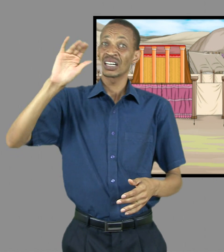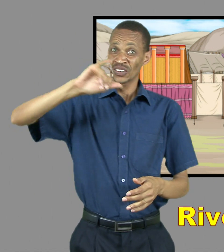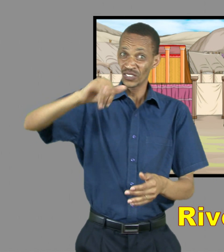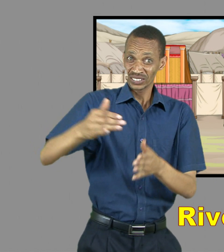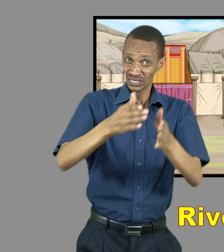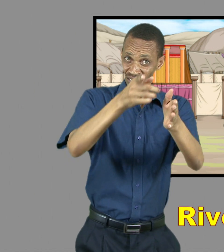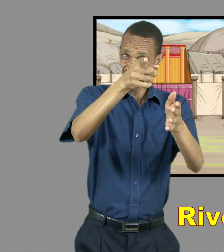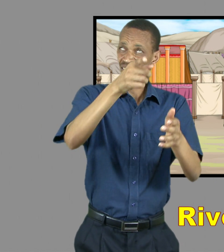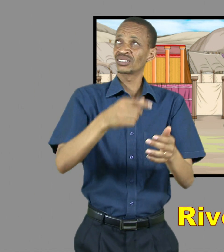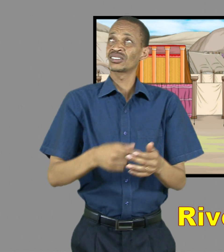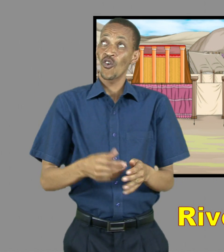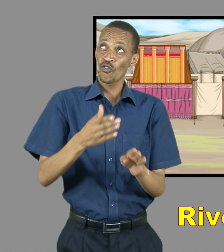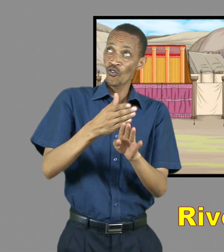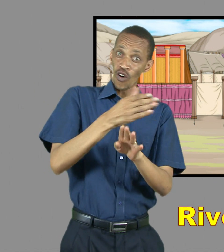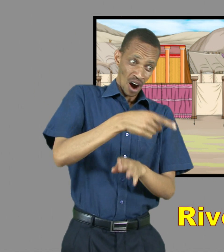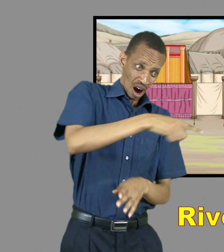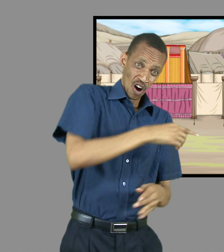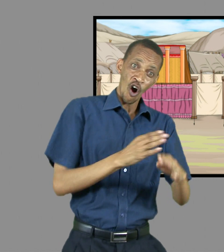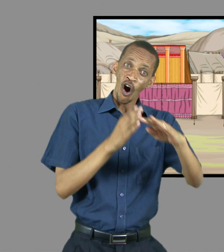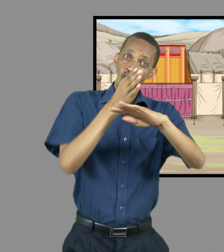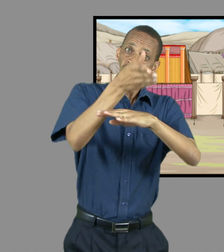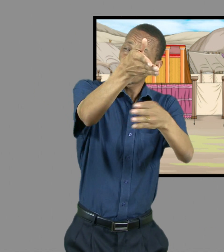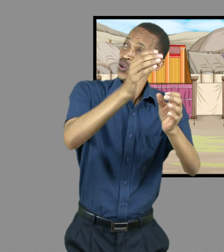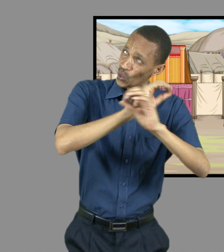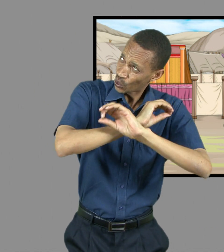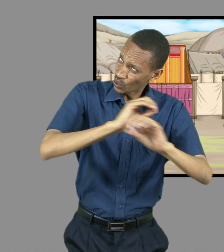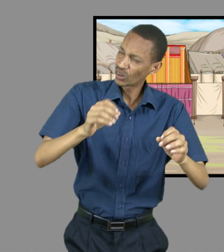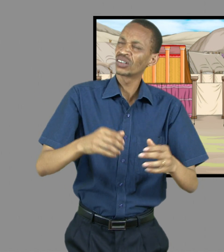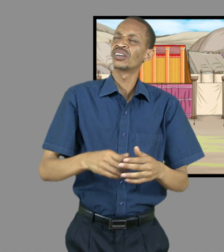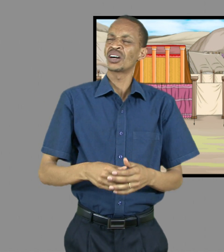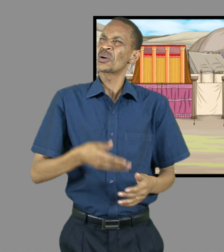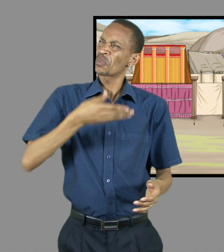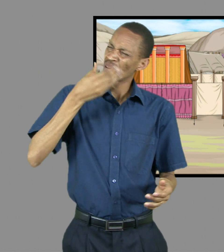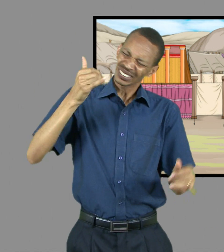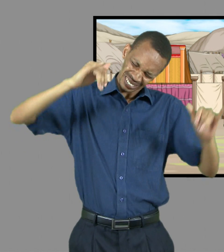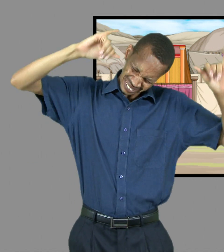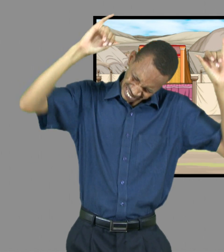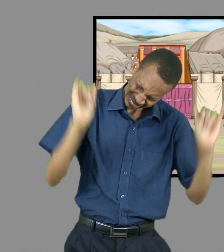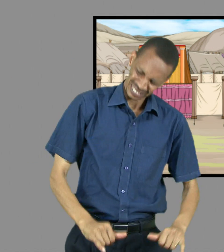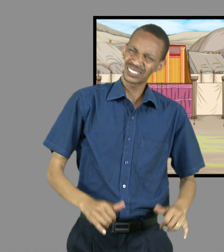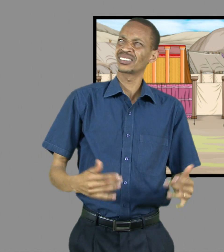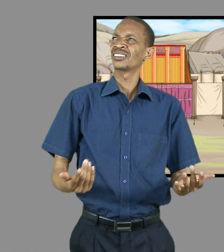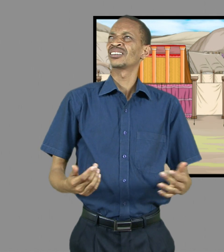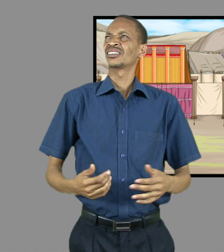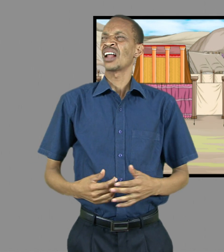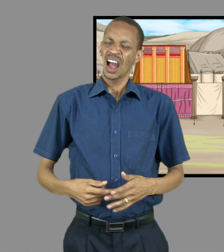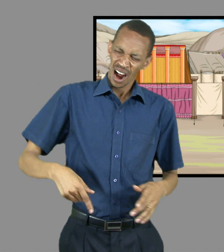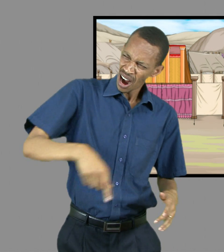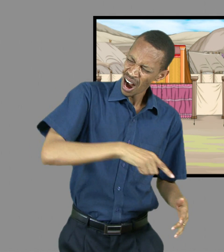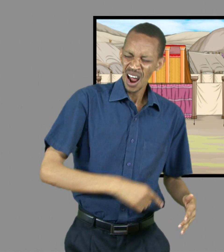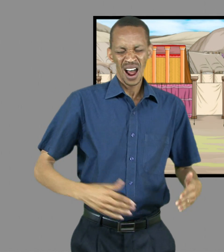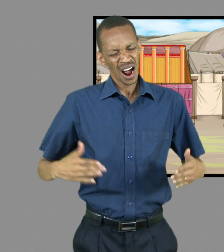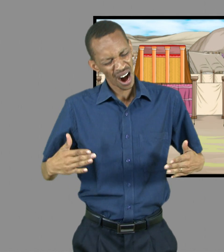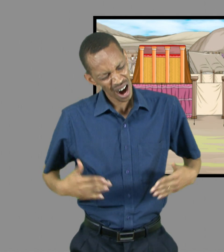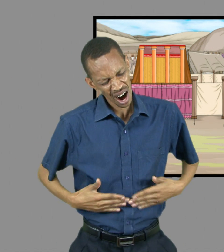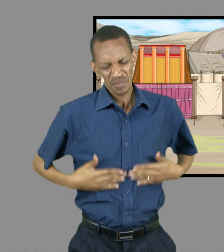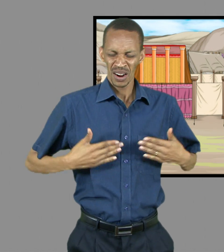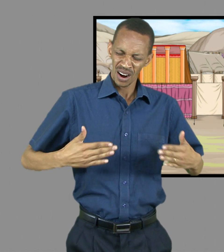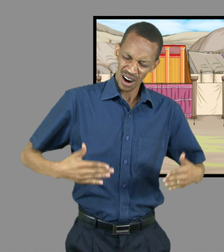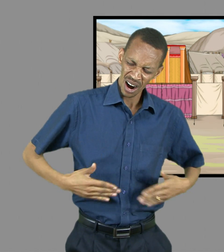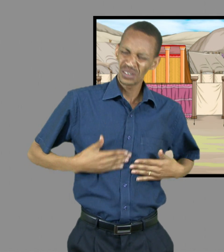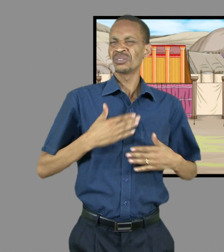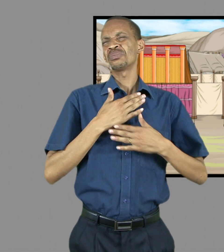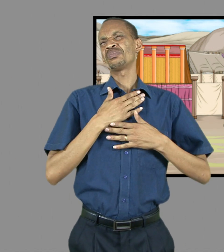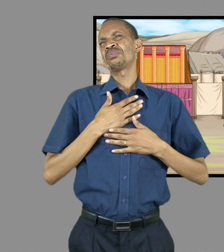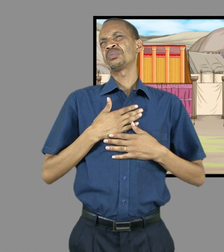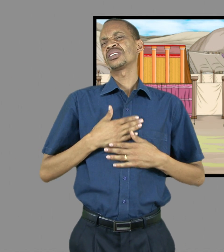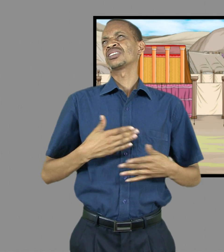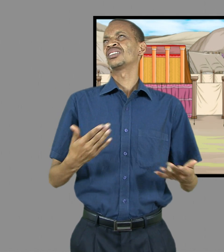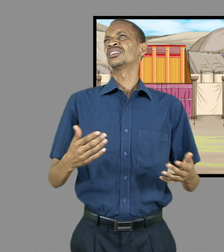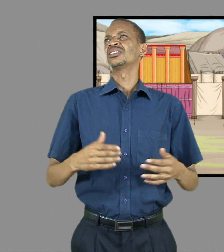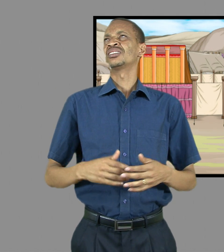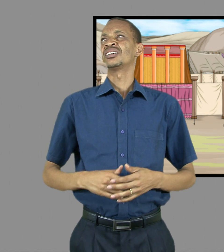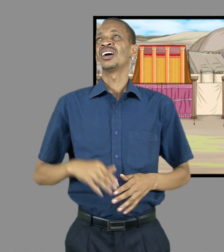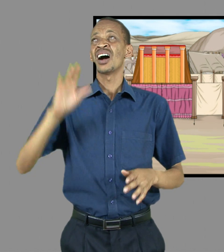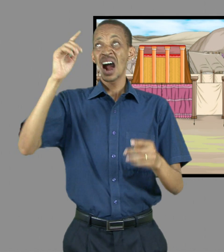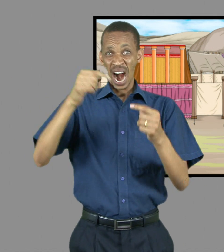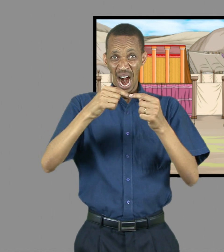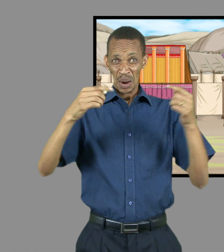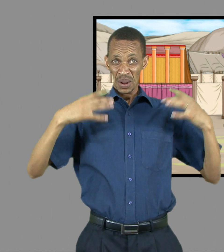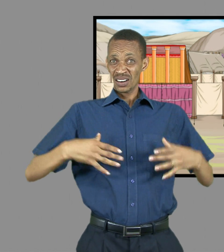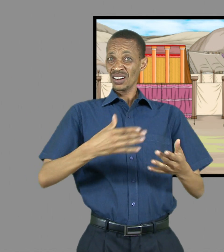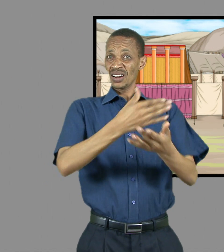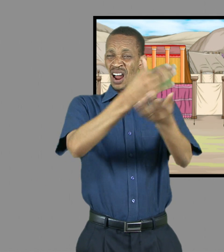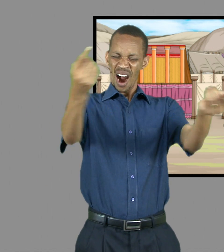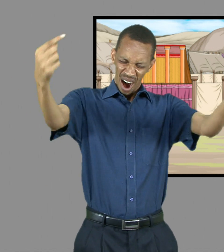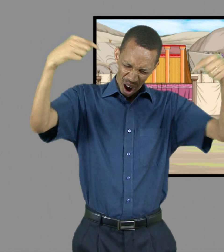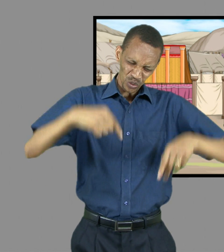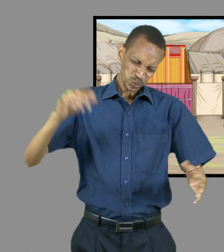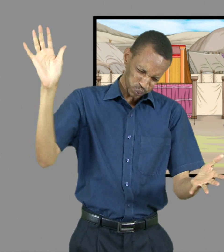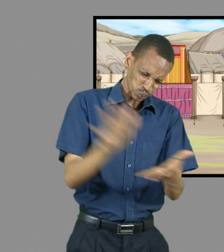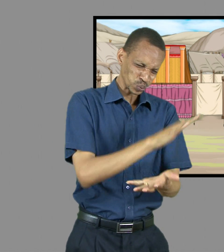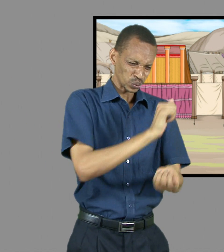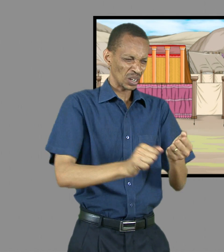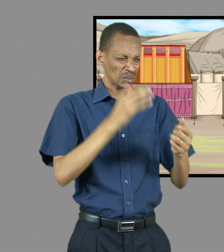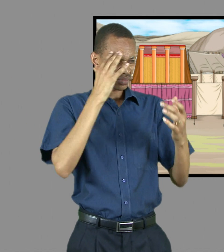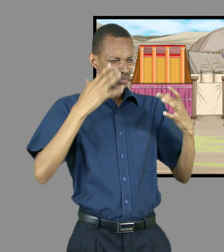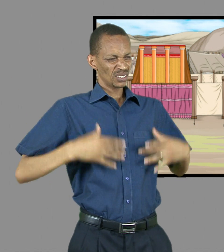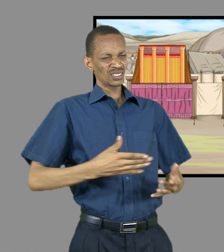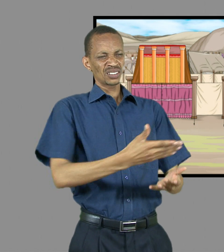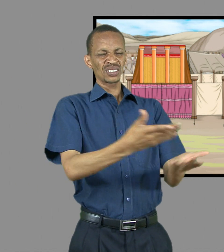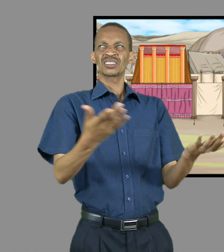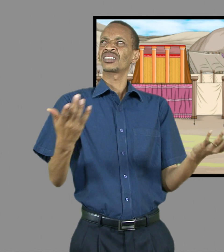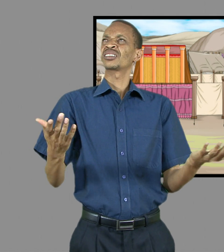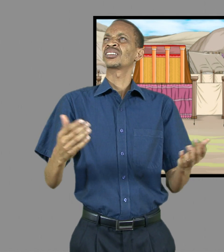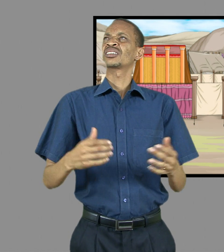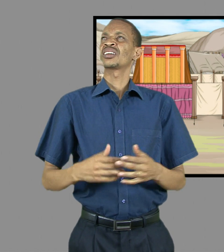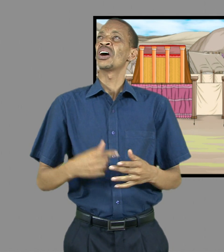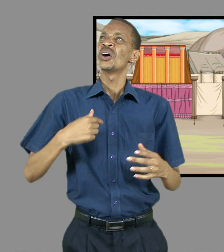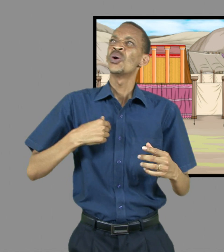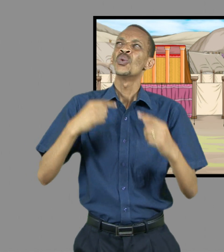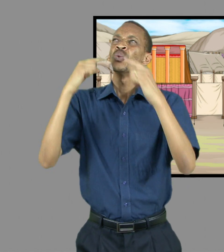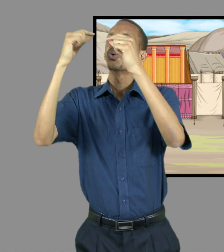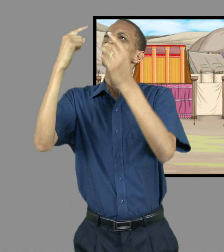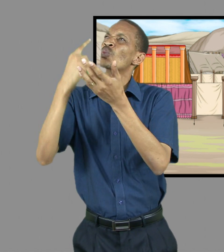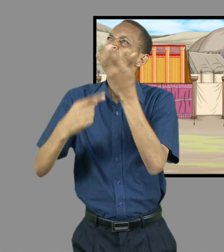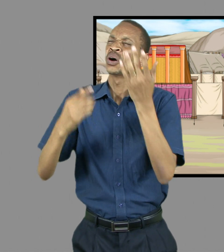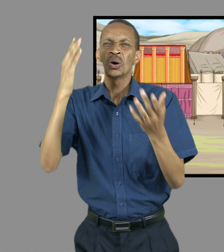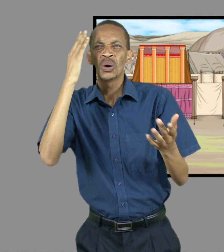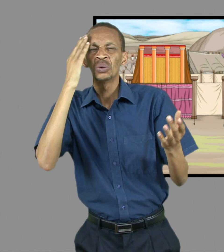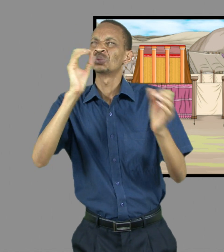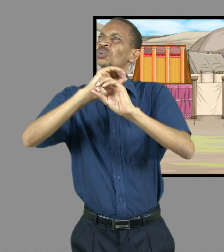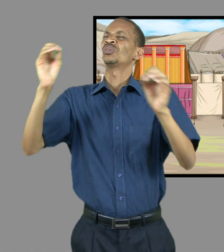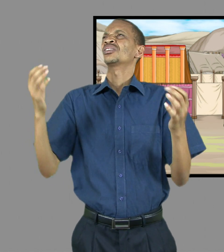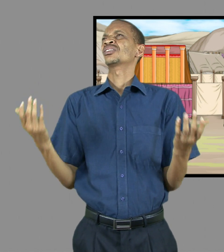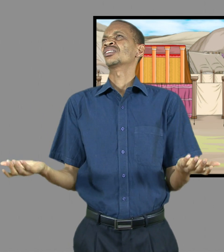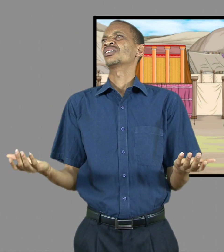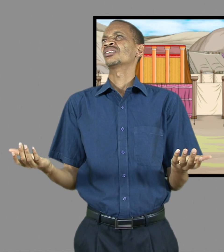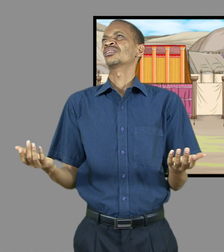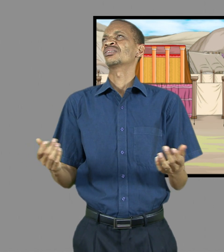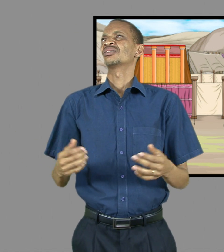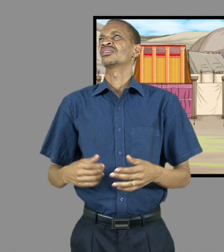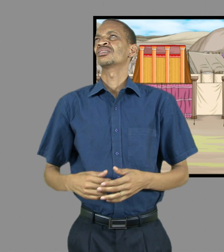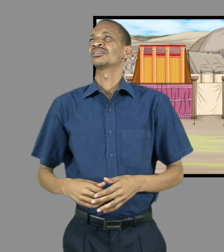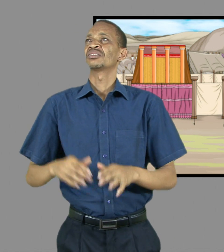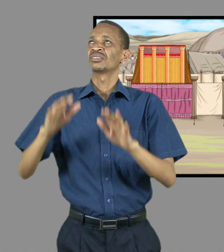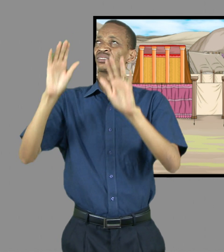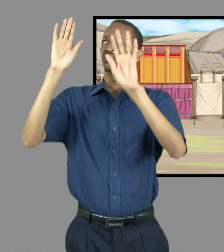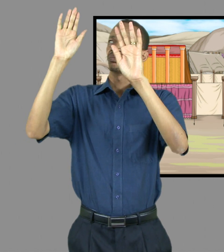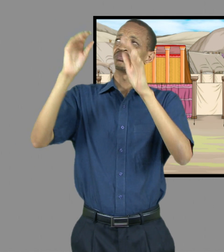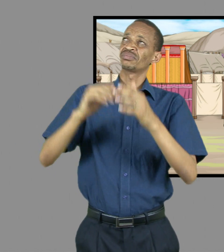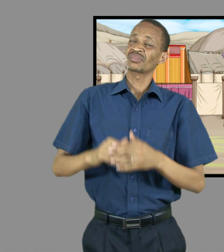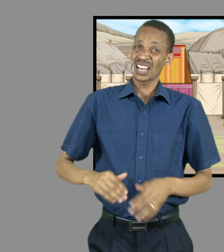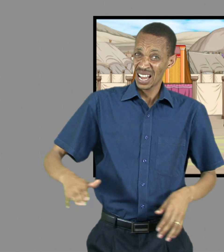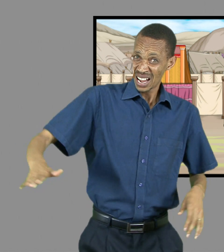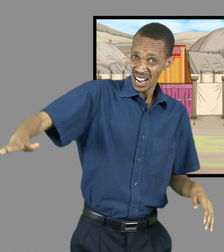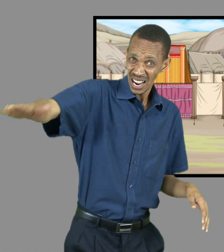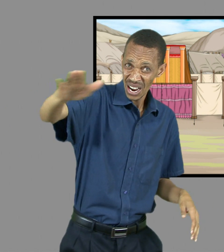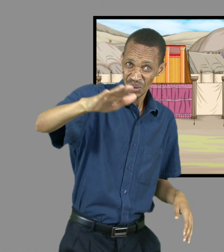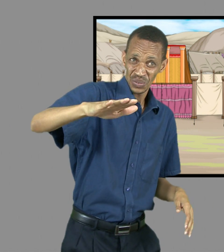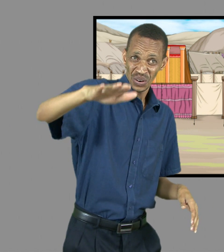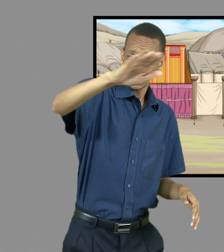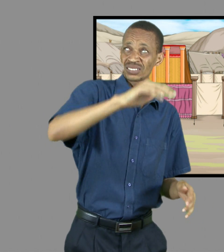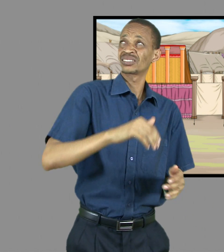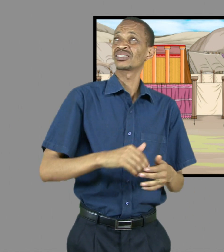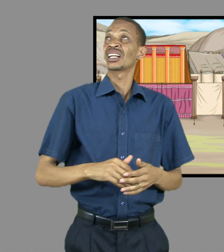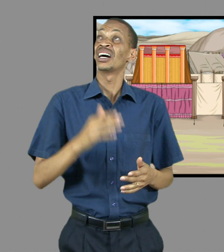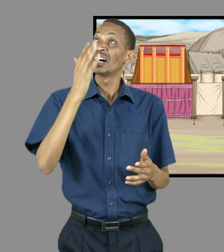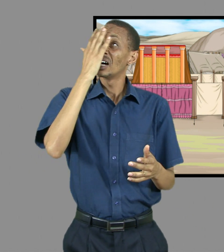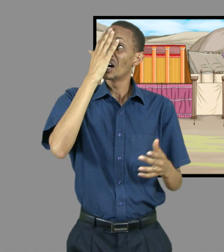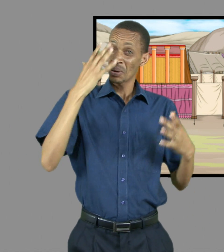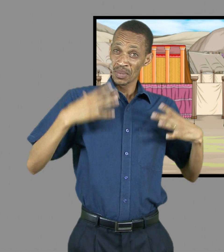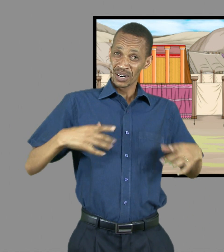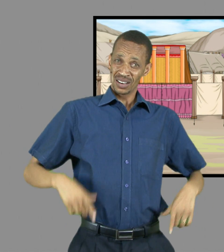O Lord, what can I say, now that Israel has turned its back and run from its enemies?